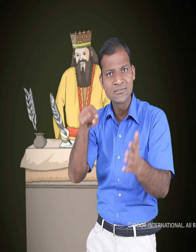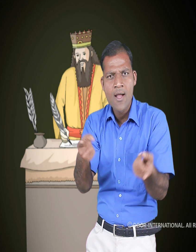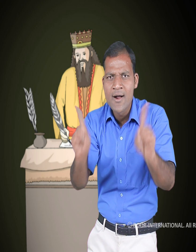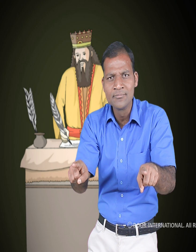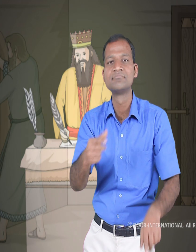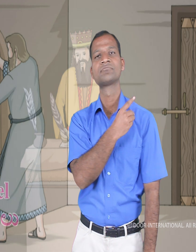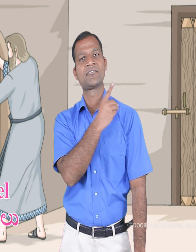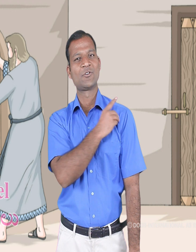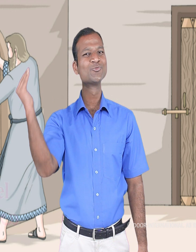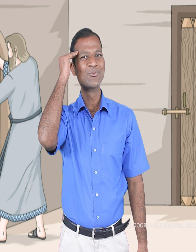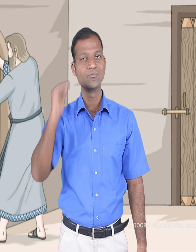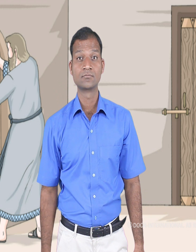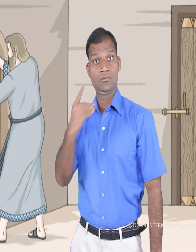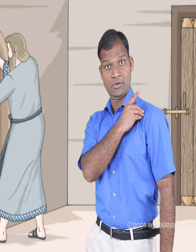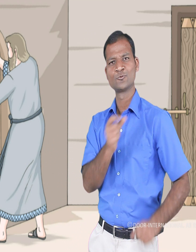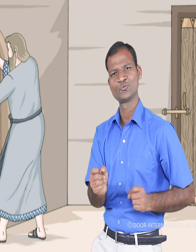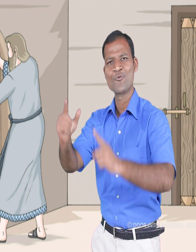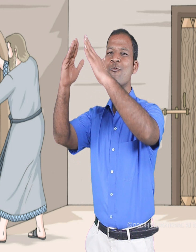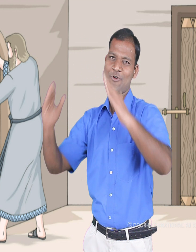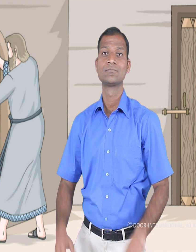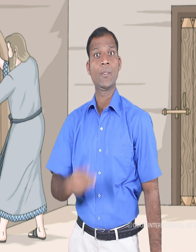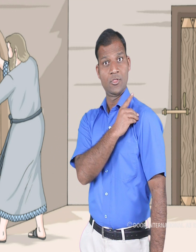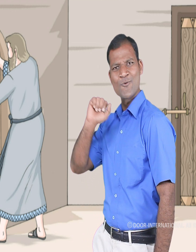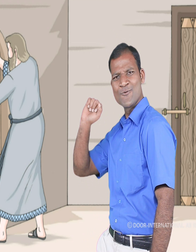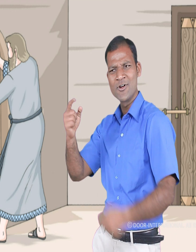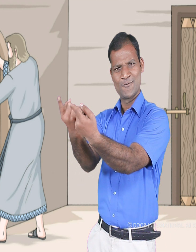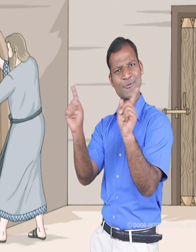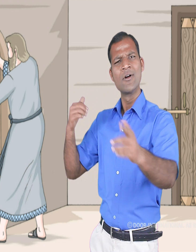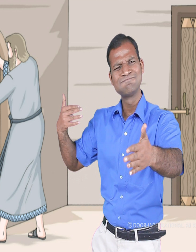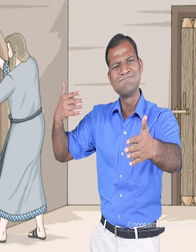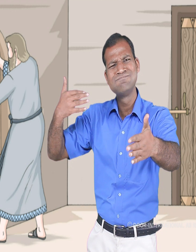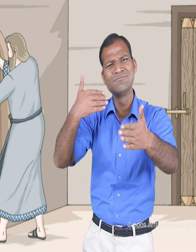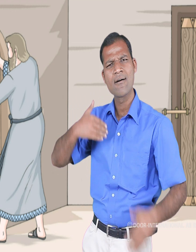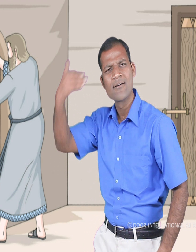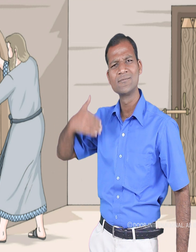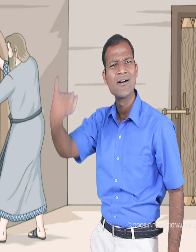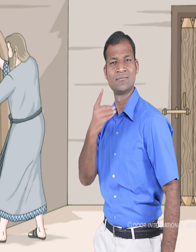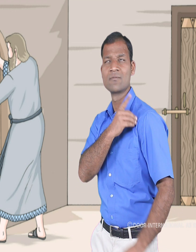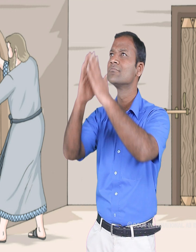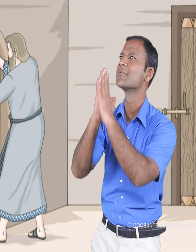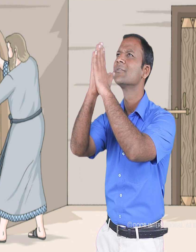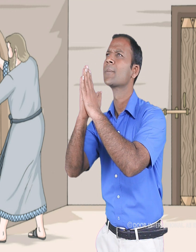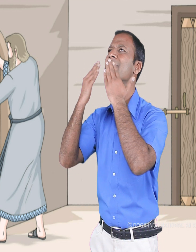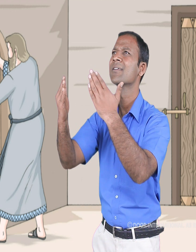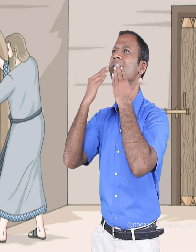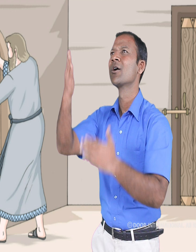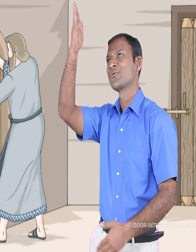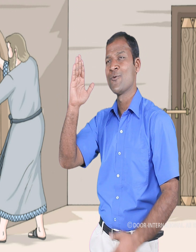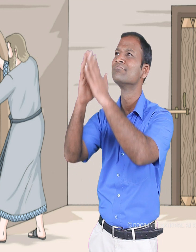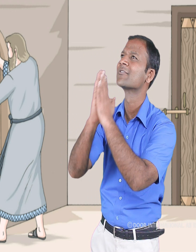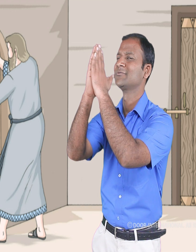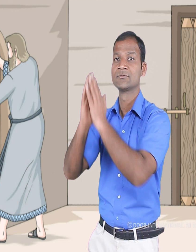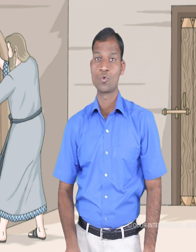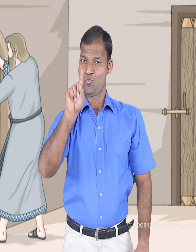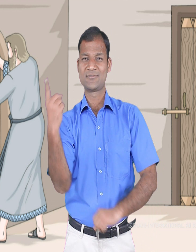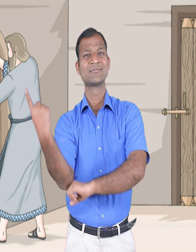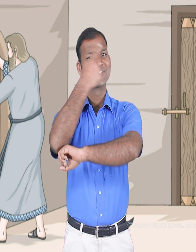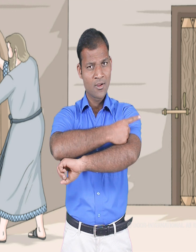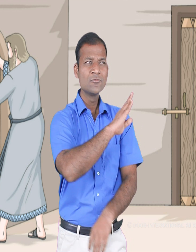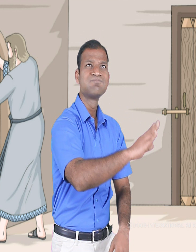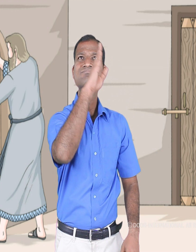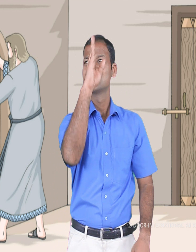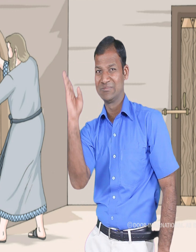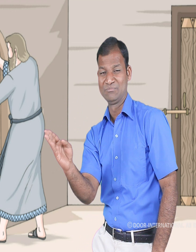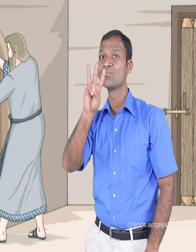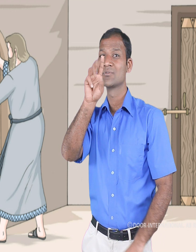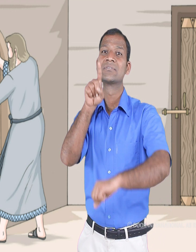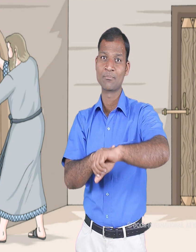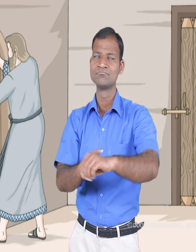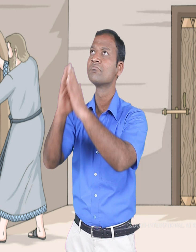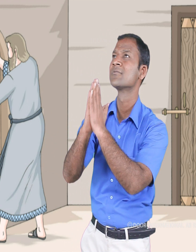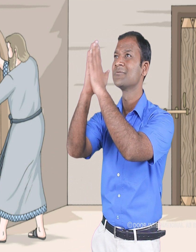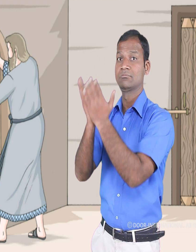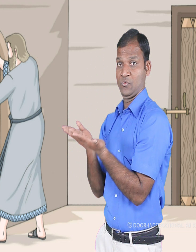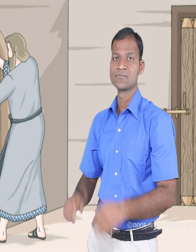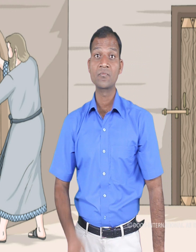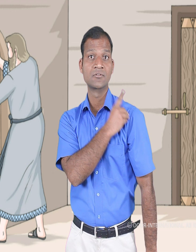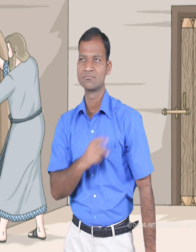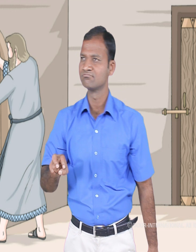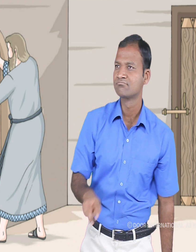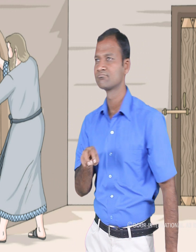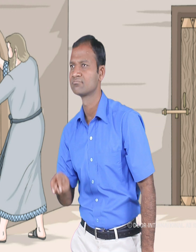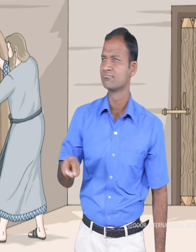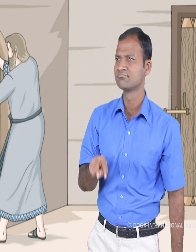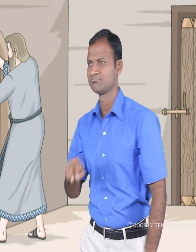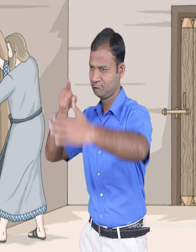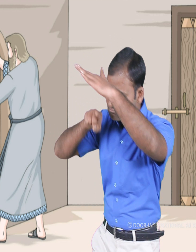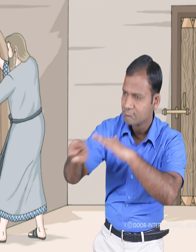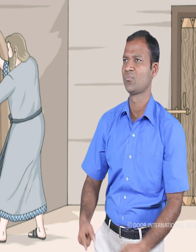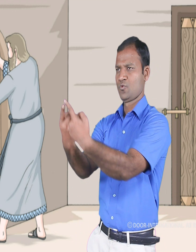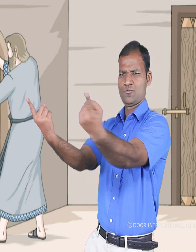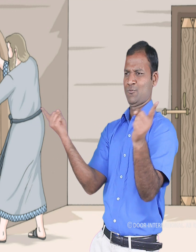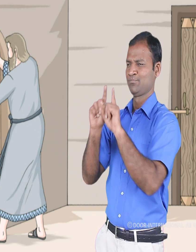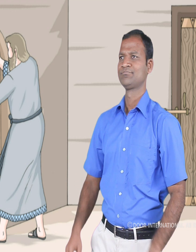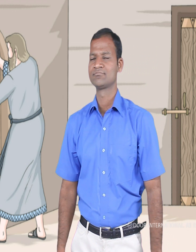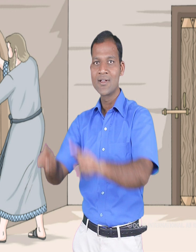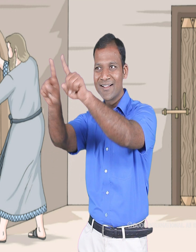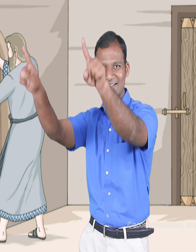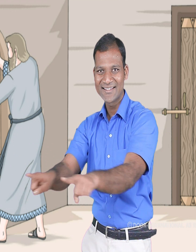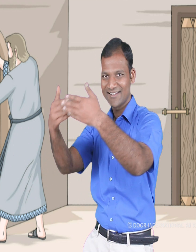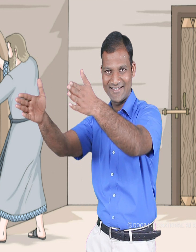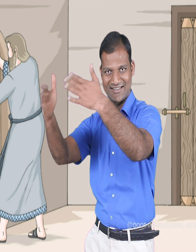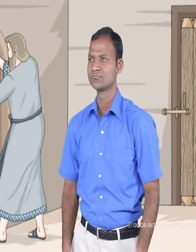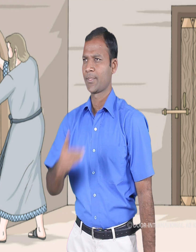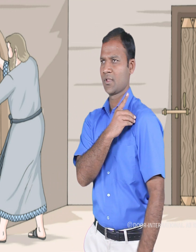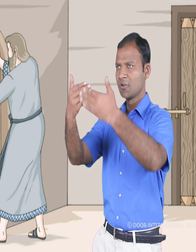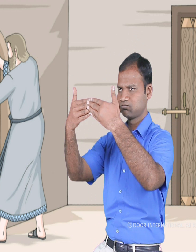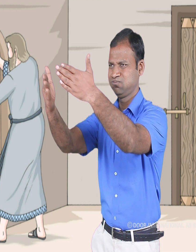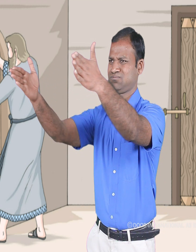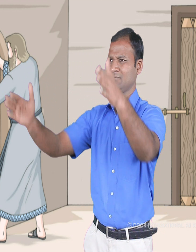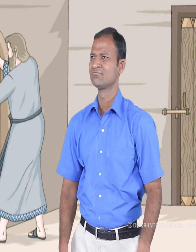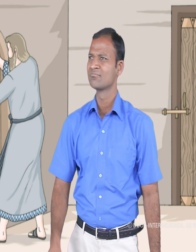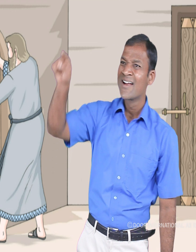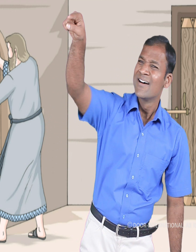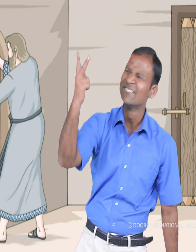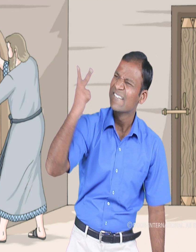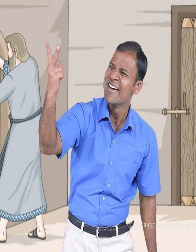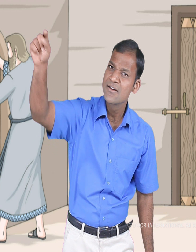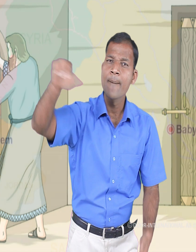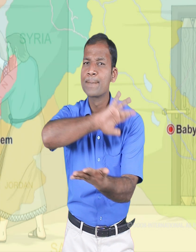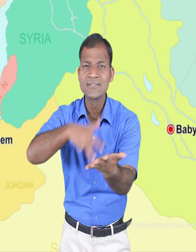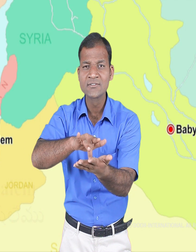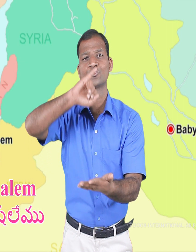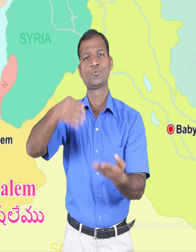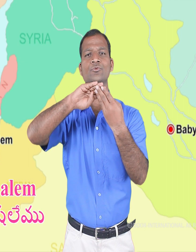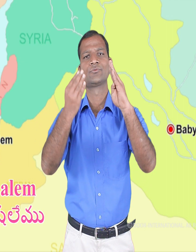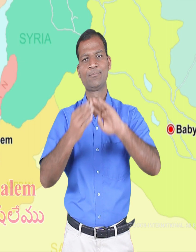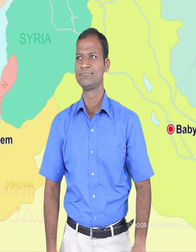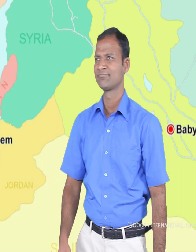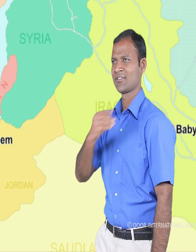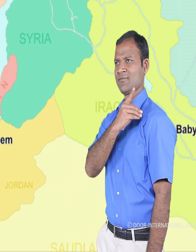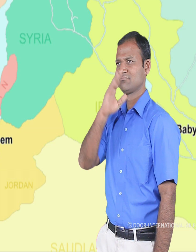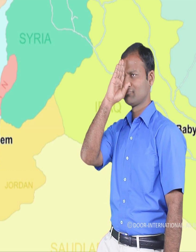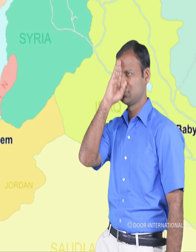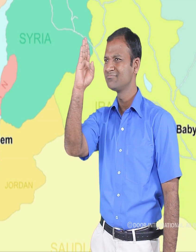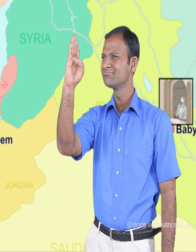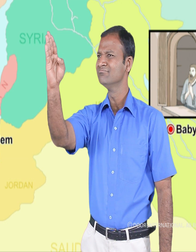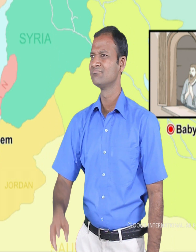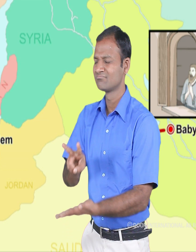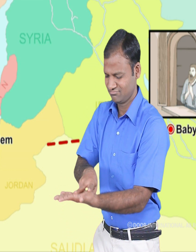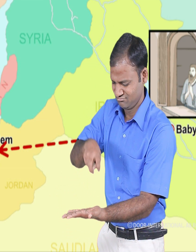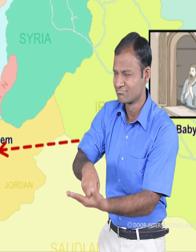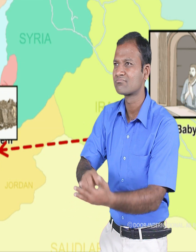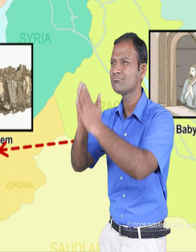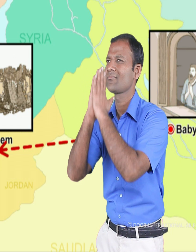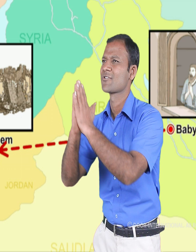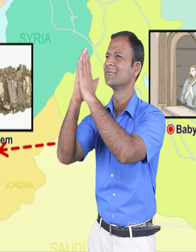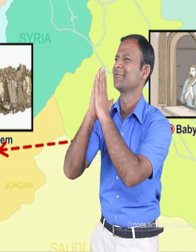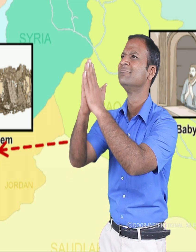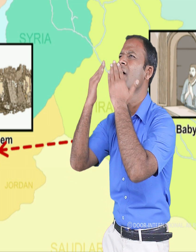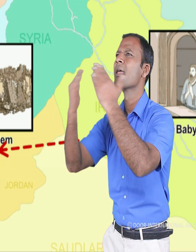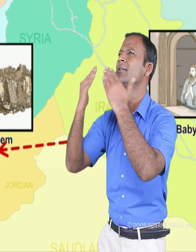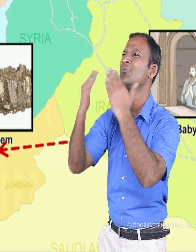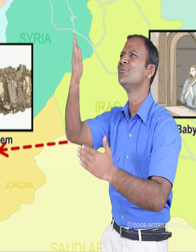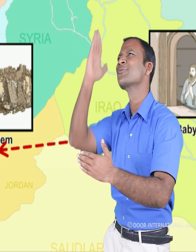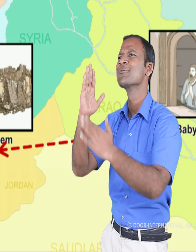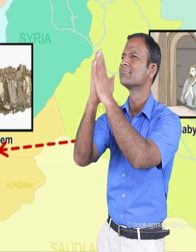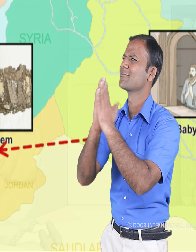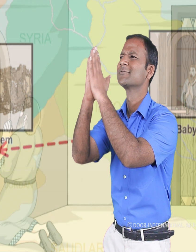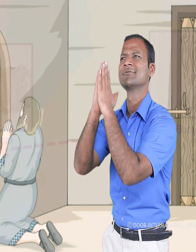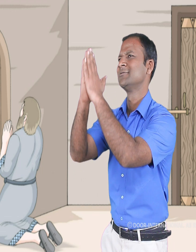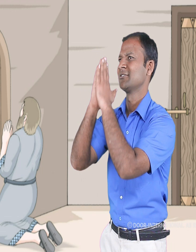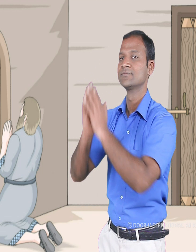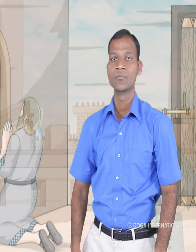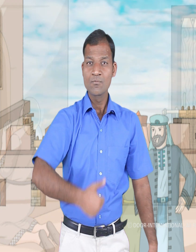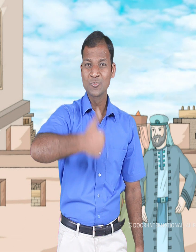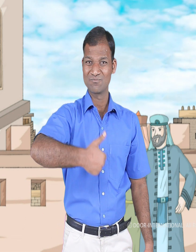Now when Daniel learned that the document had been signed, he went into his house, where the windows of his upper room opened toward Jerusalem, and three times a day he got down on his knees, prayed, and gave thanks to his God, just as he had done before.